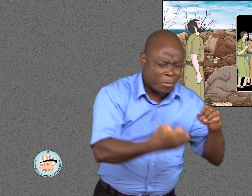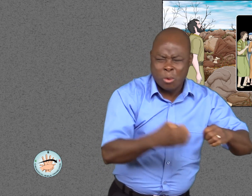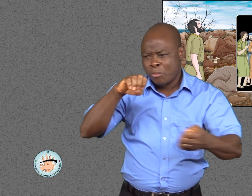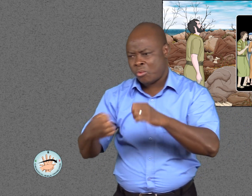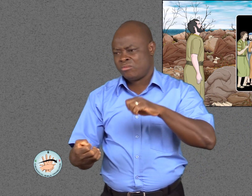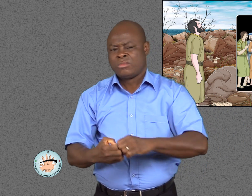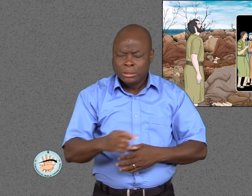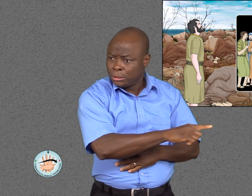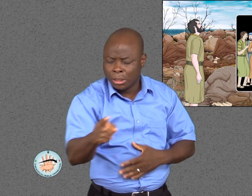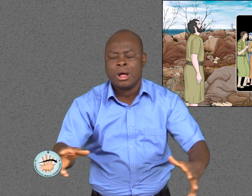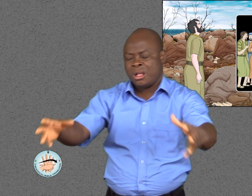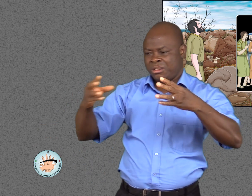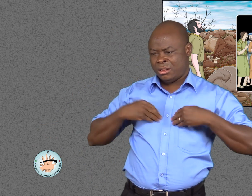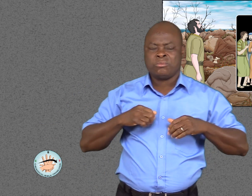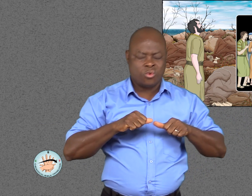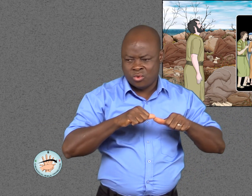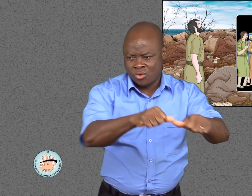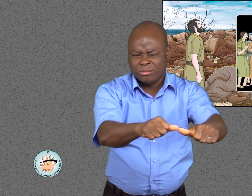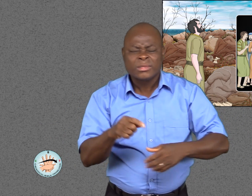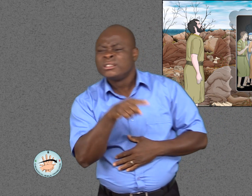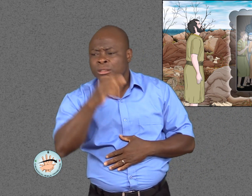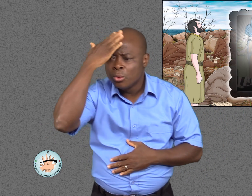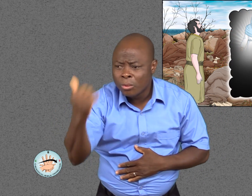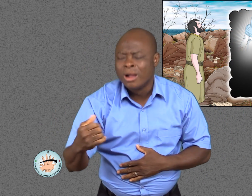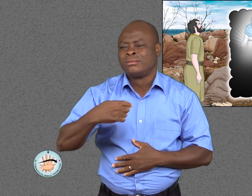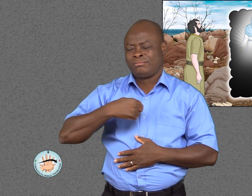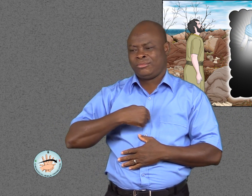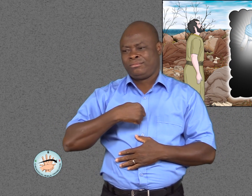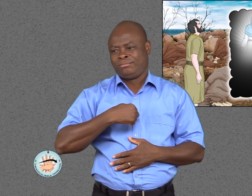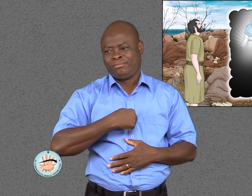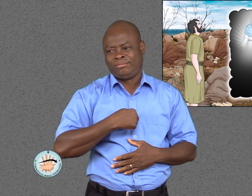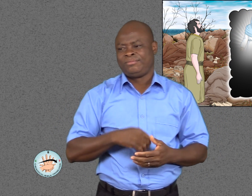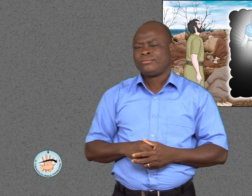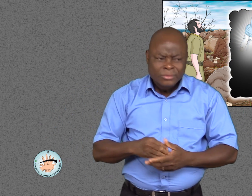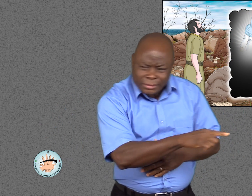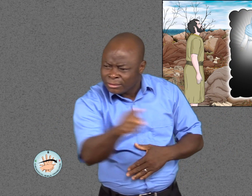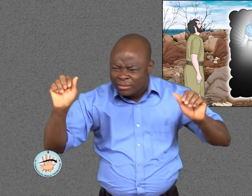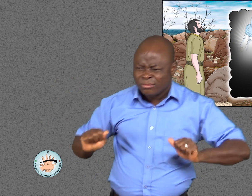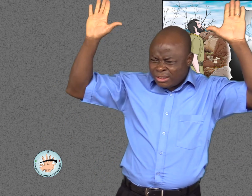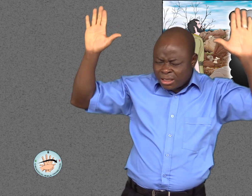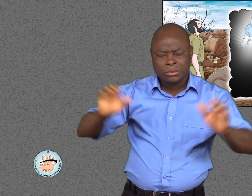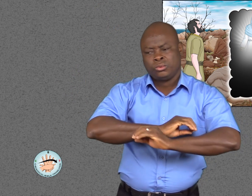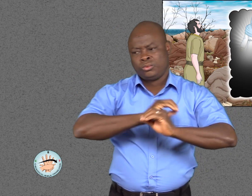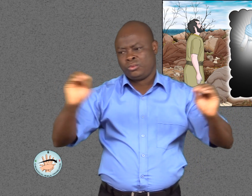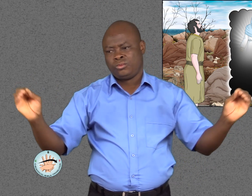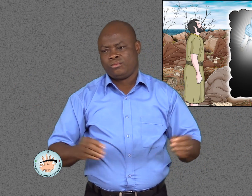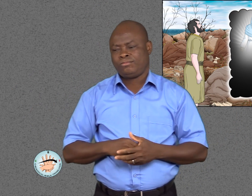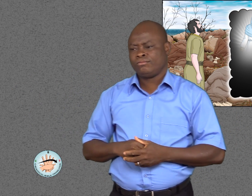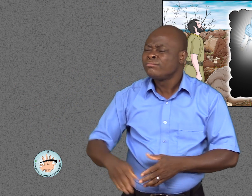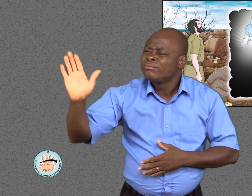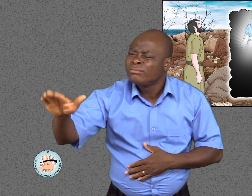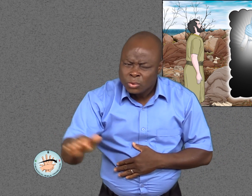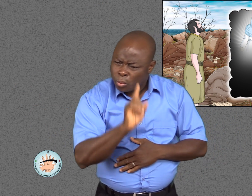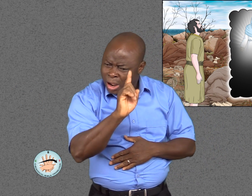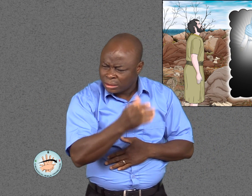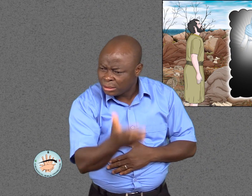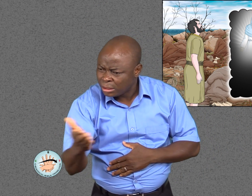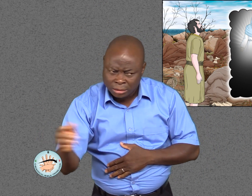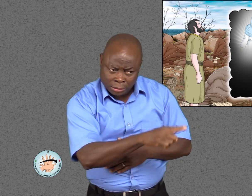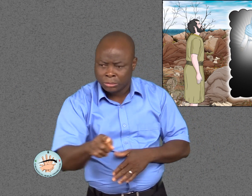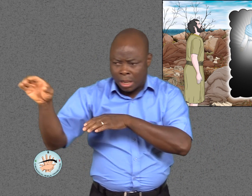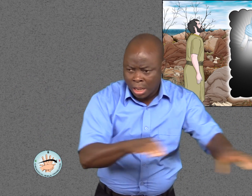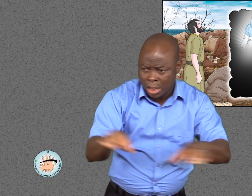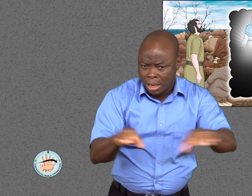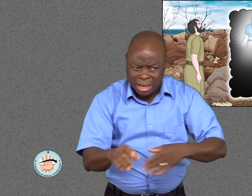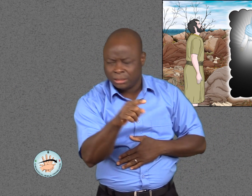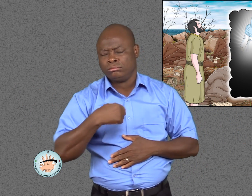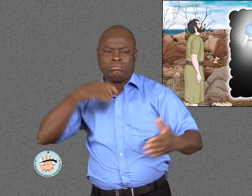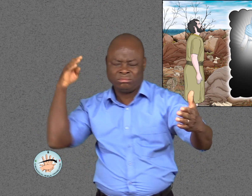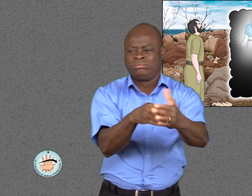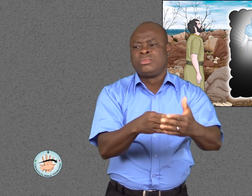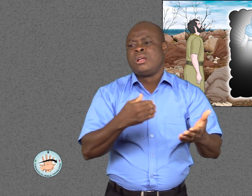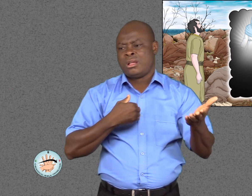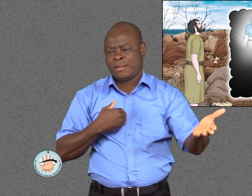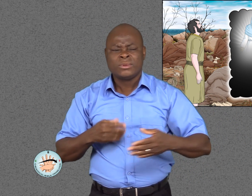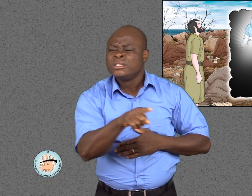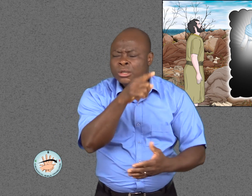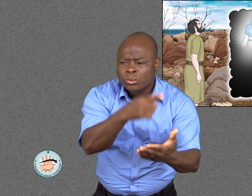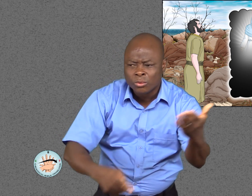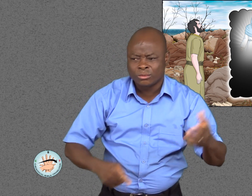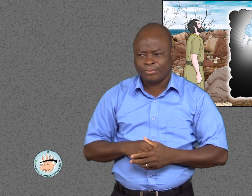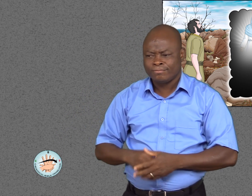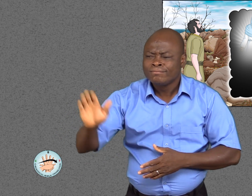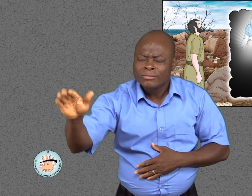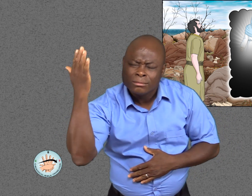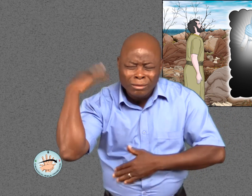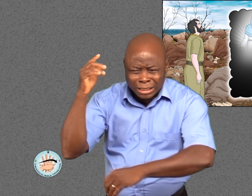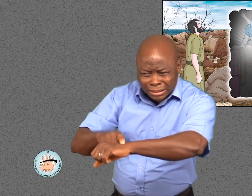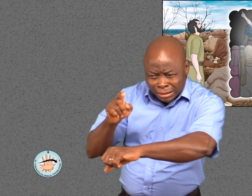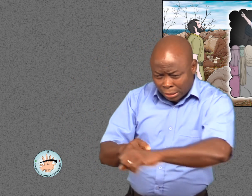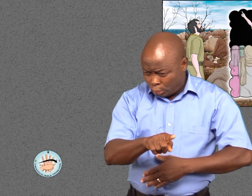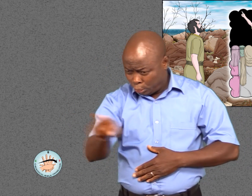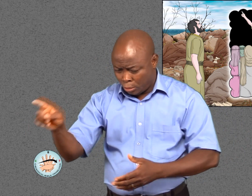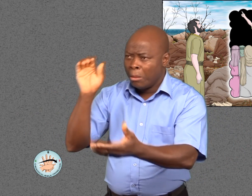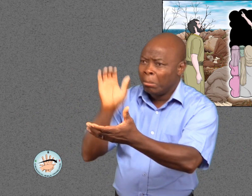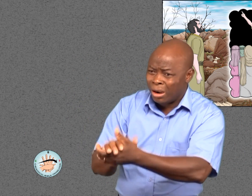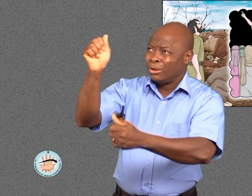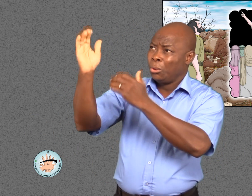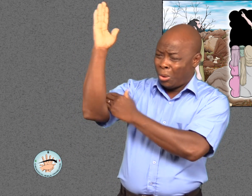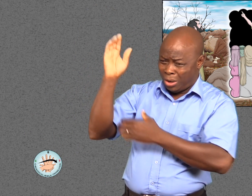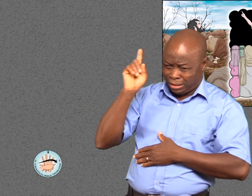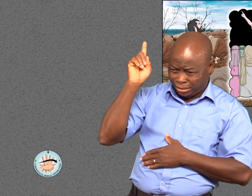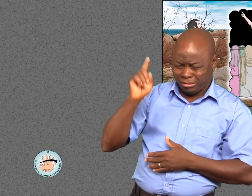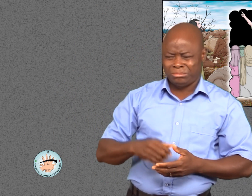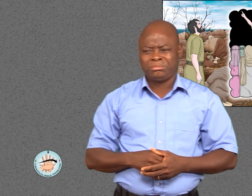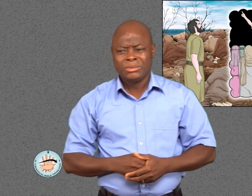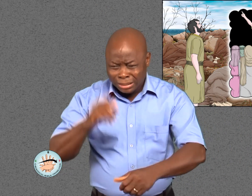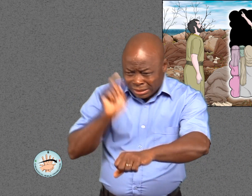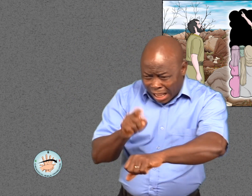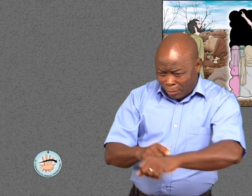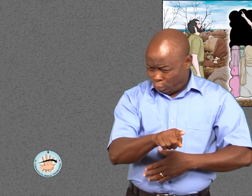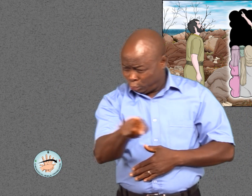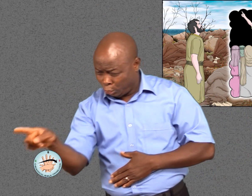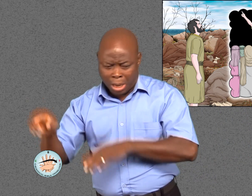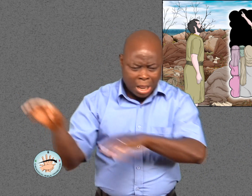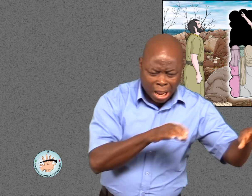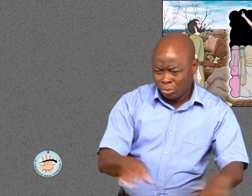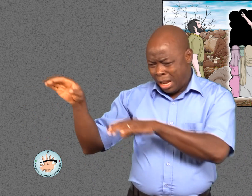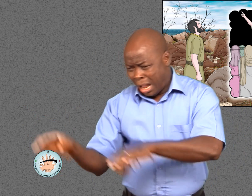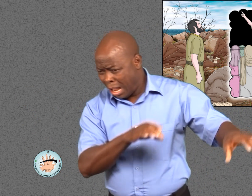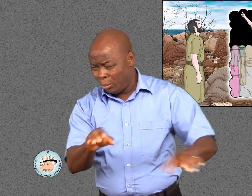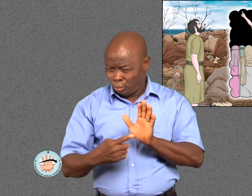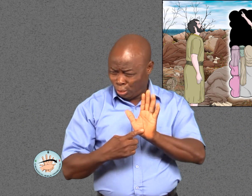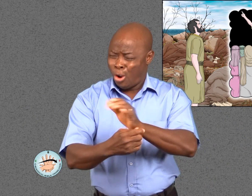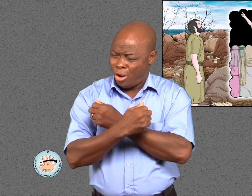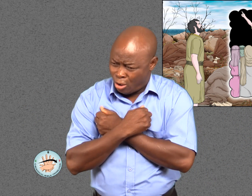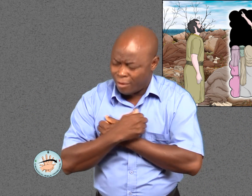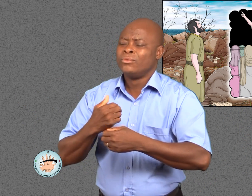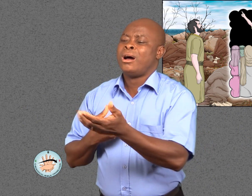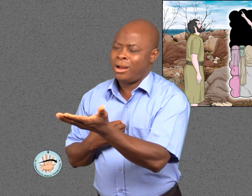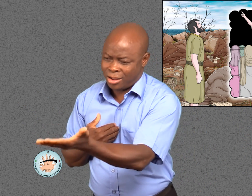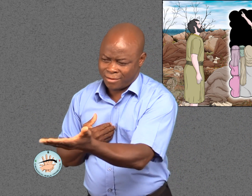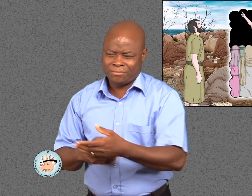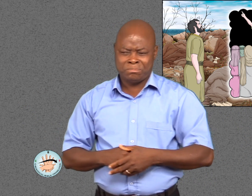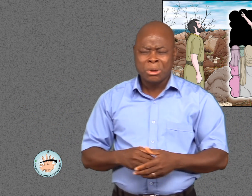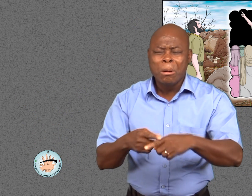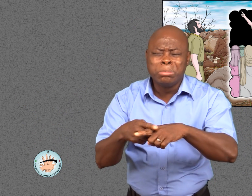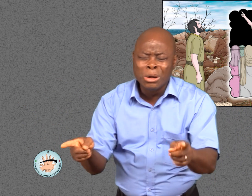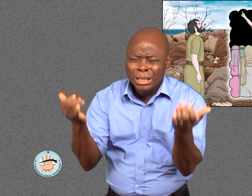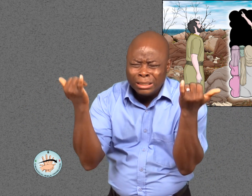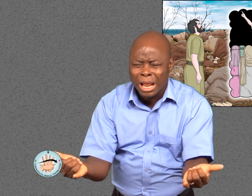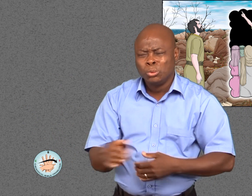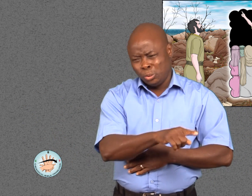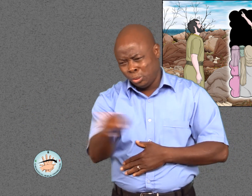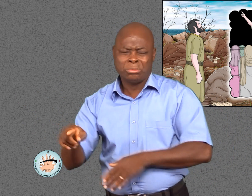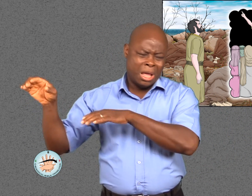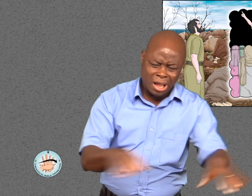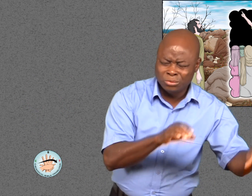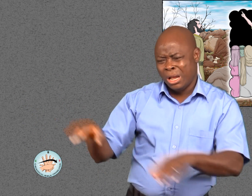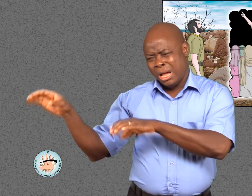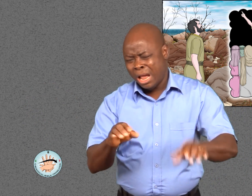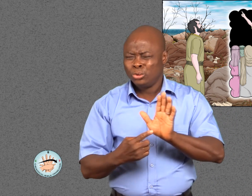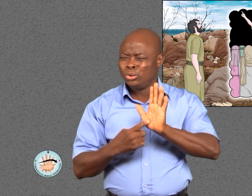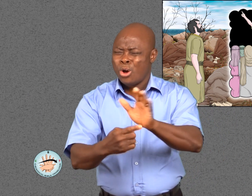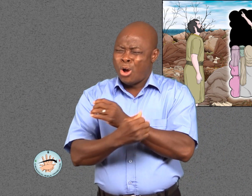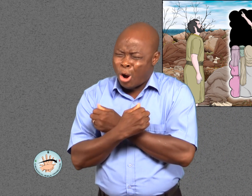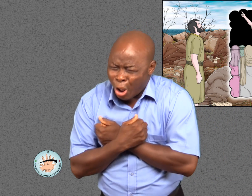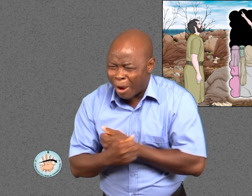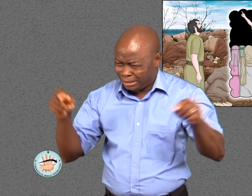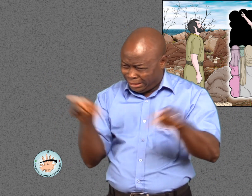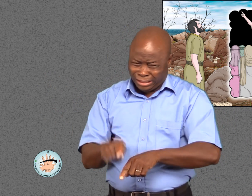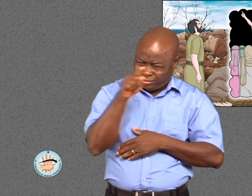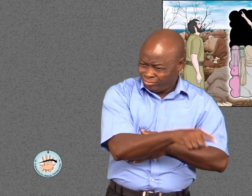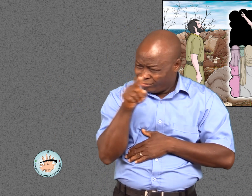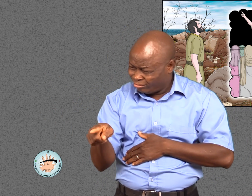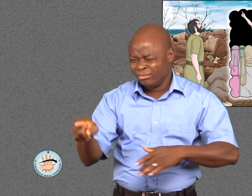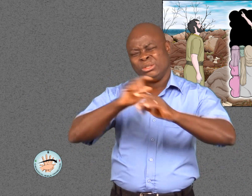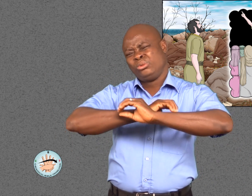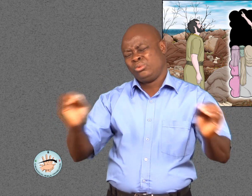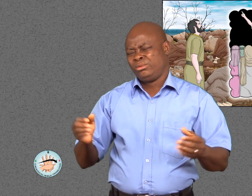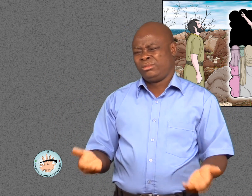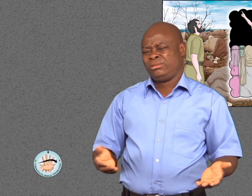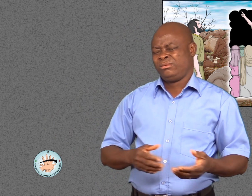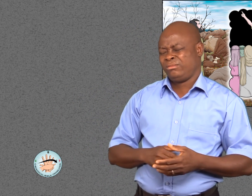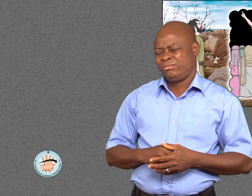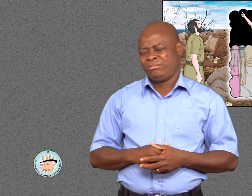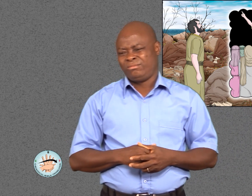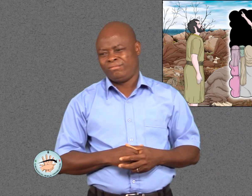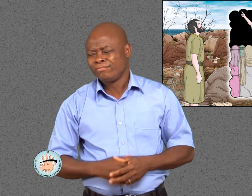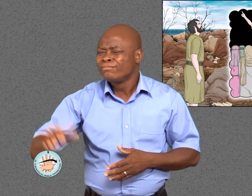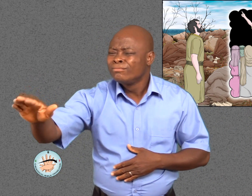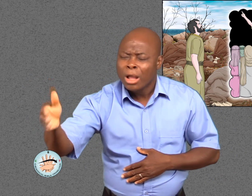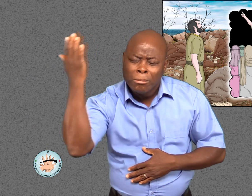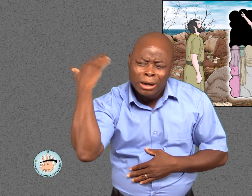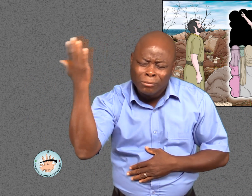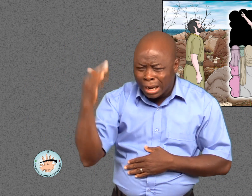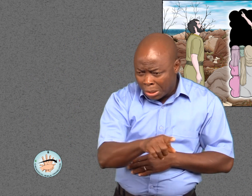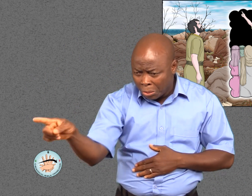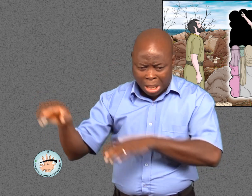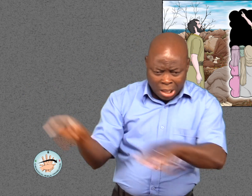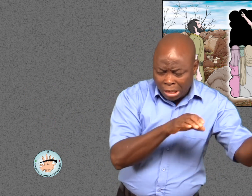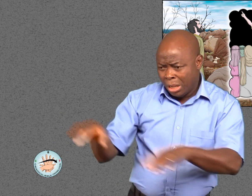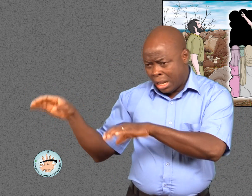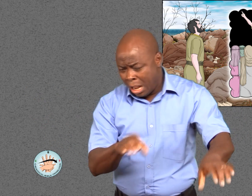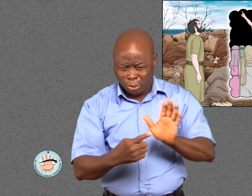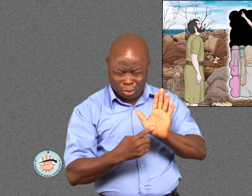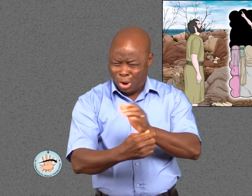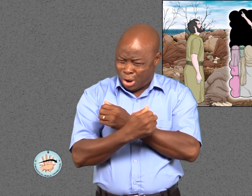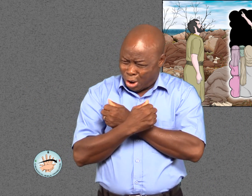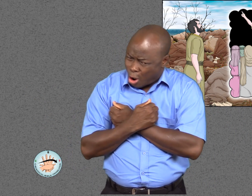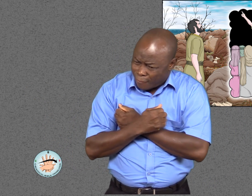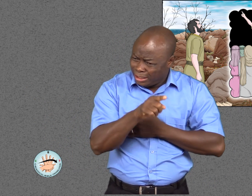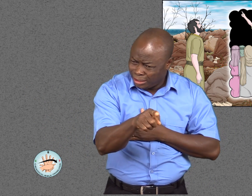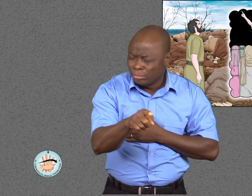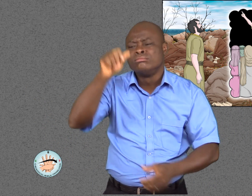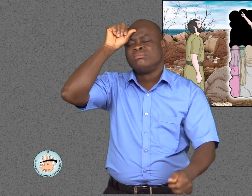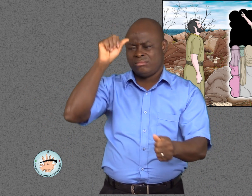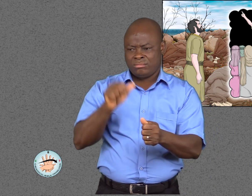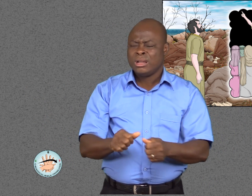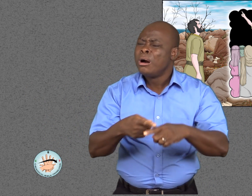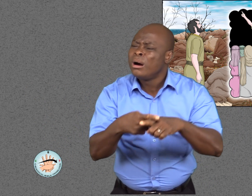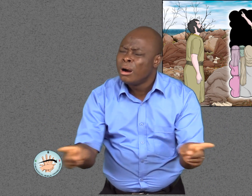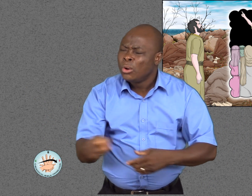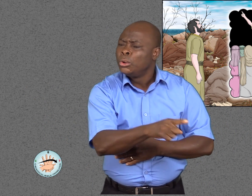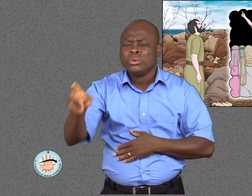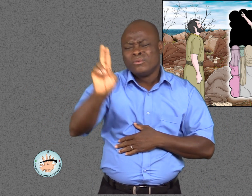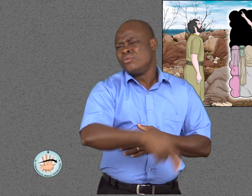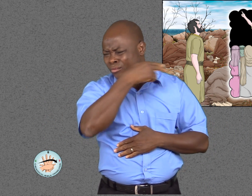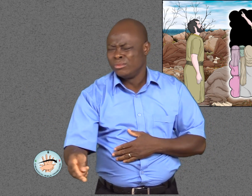Without growing weary, you have persevered and endured many things for the sake of My name. But I have this against you: You have abandoned your first love.